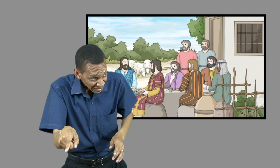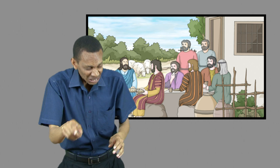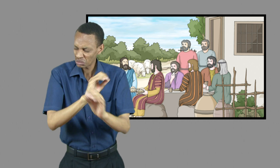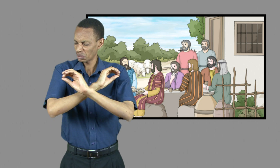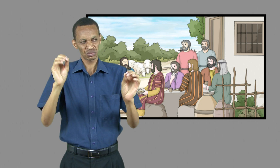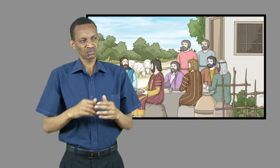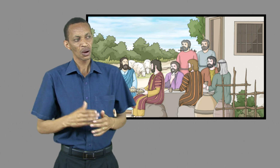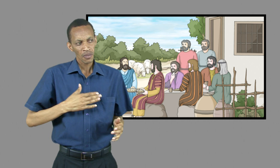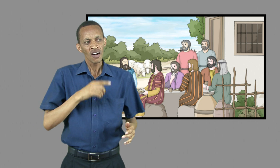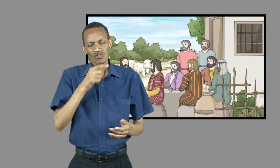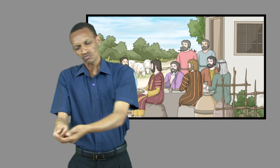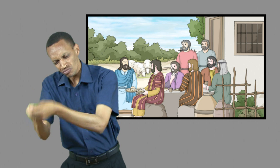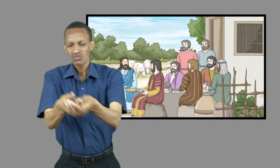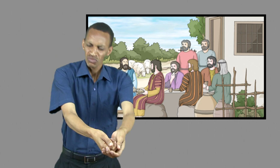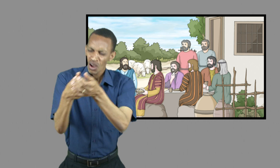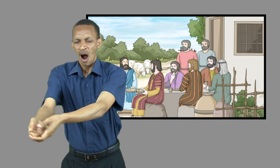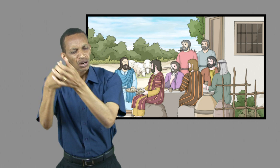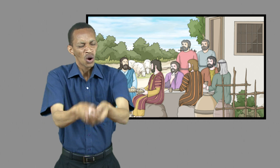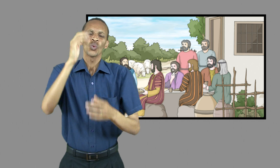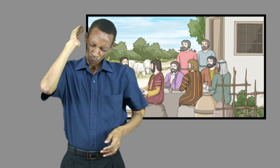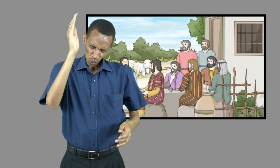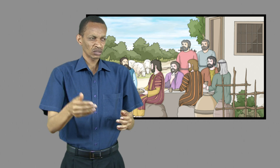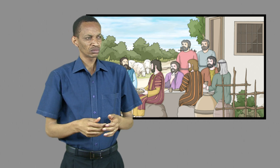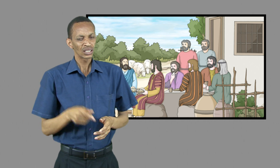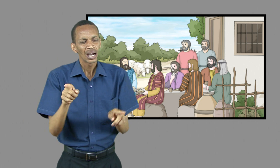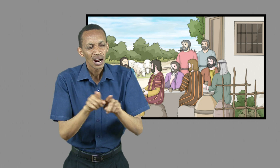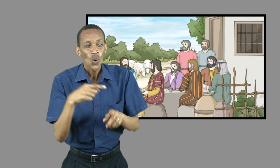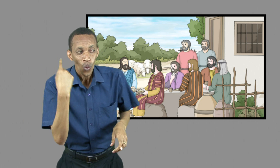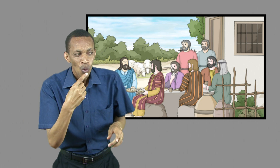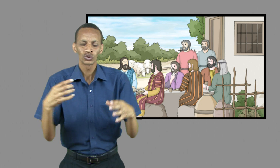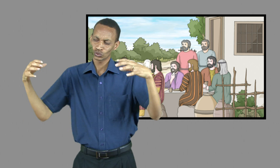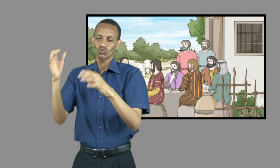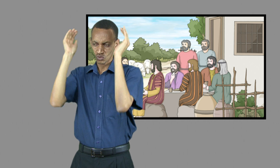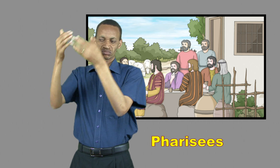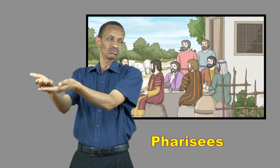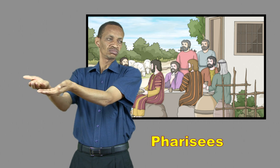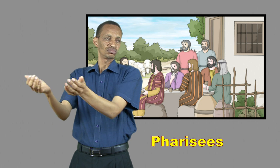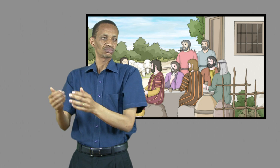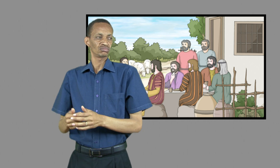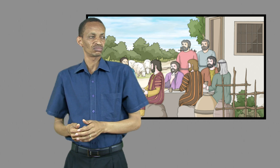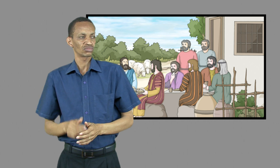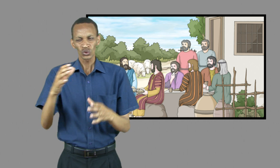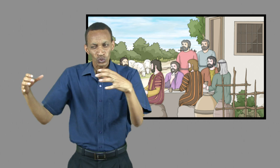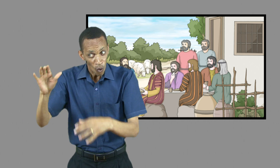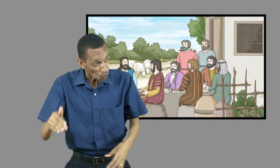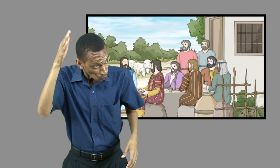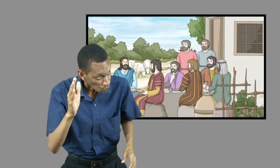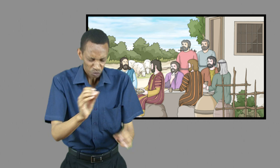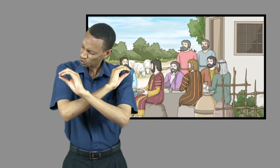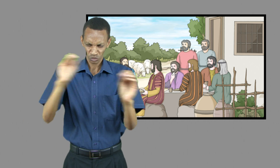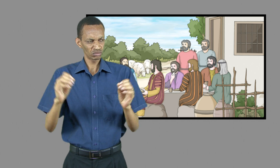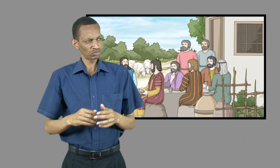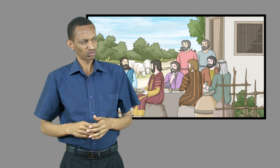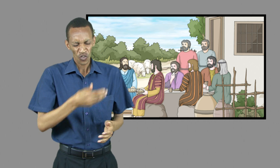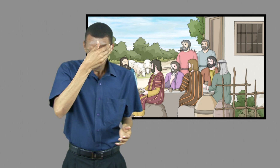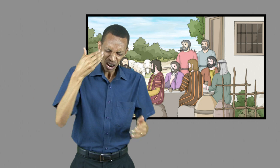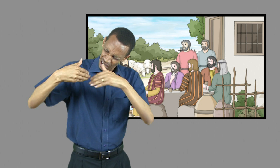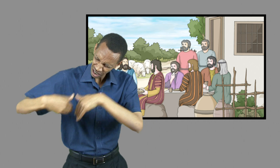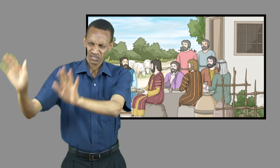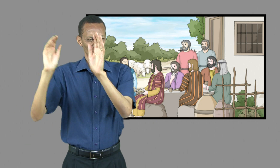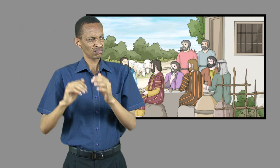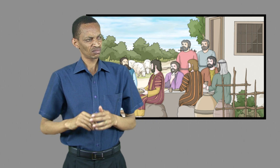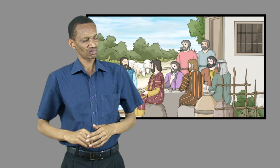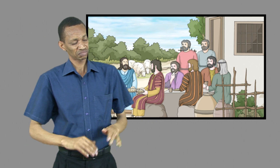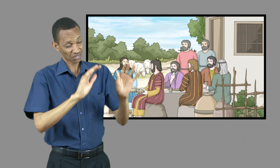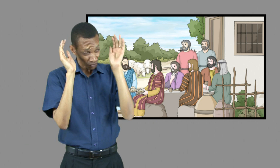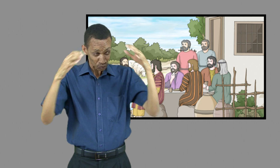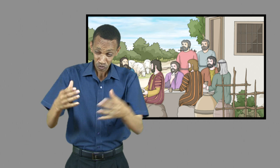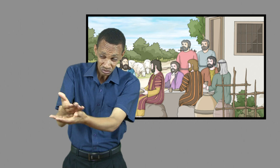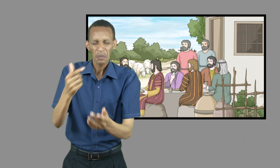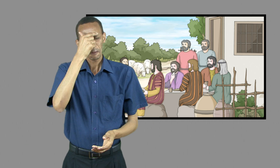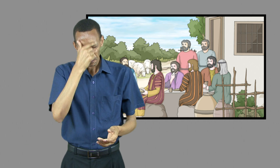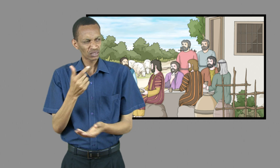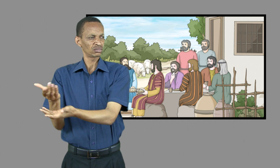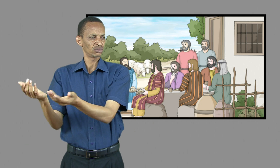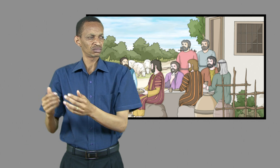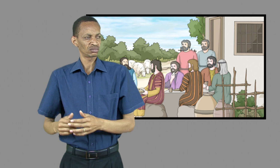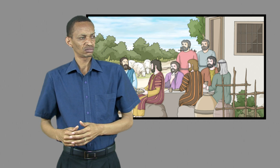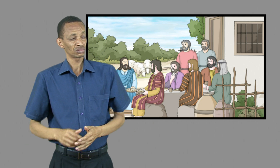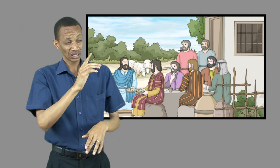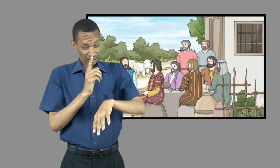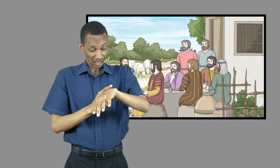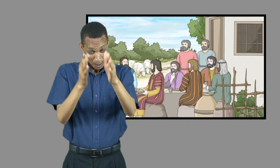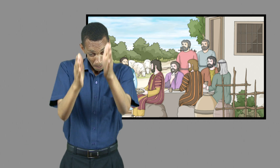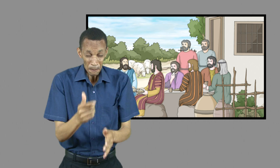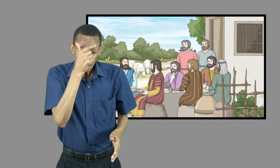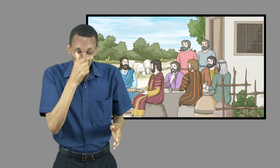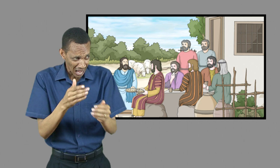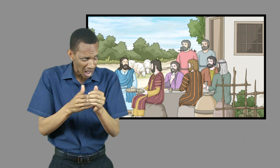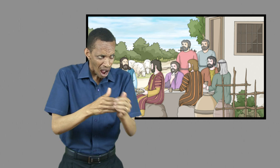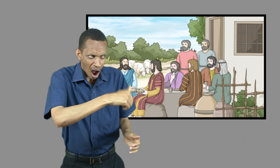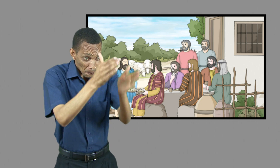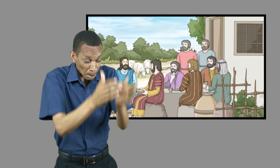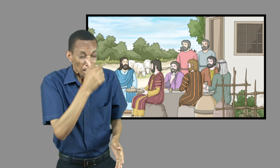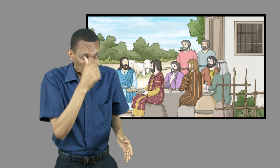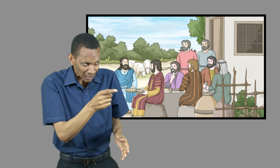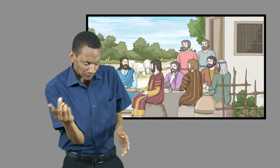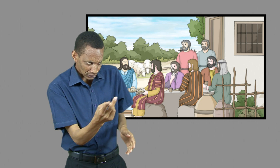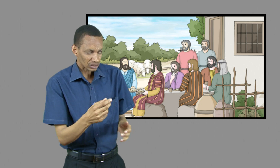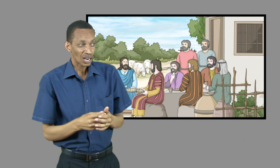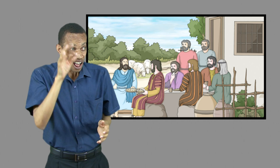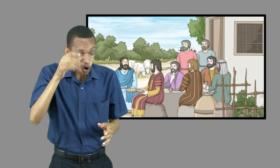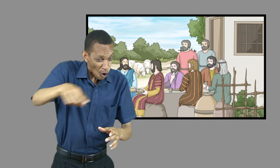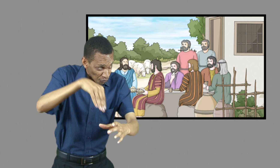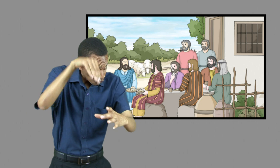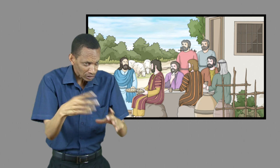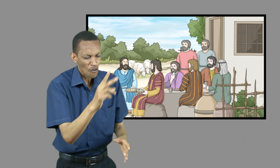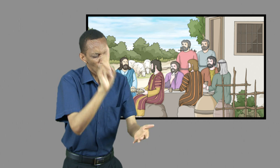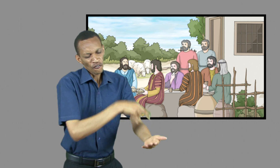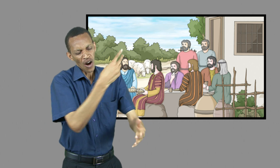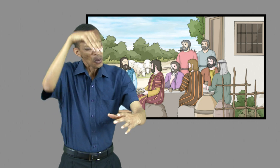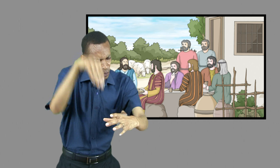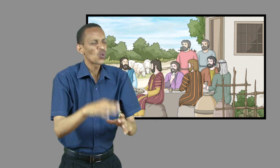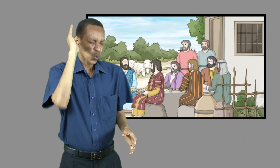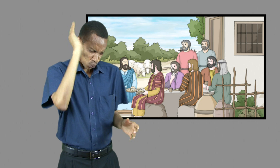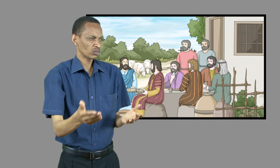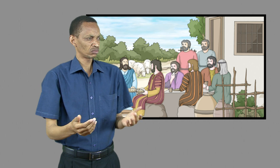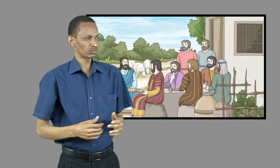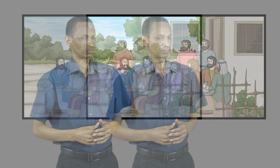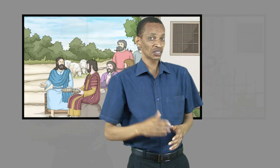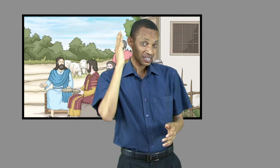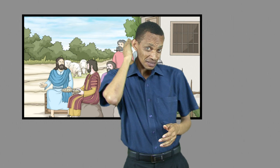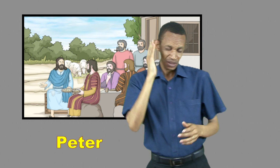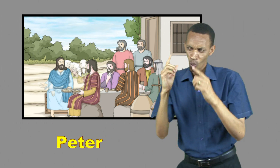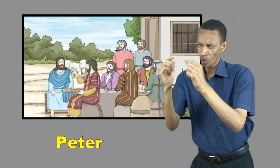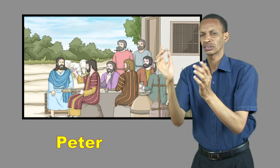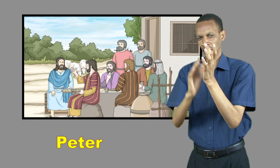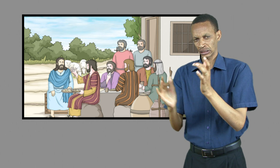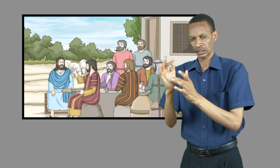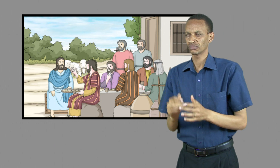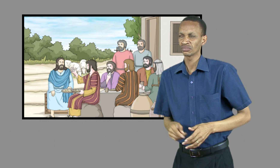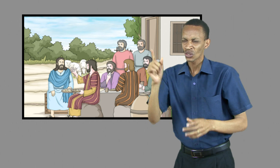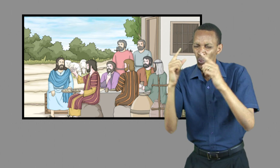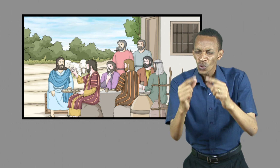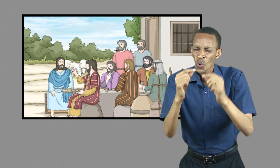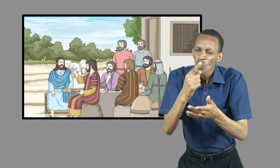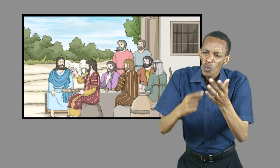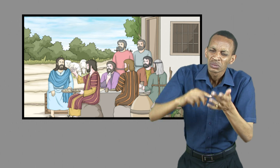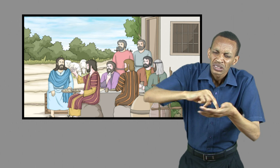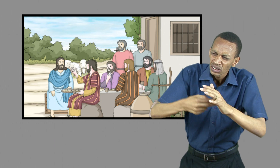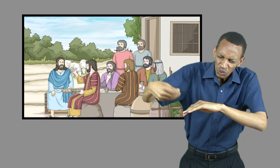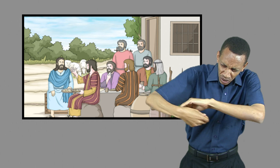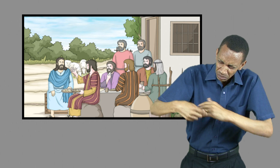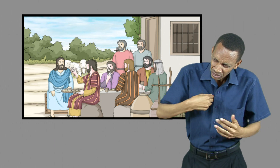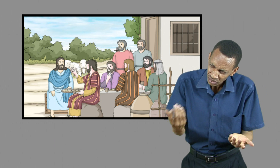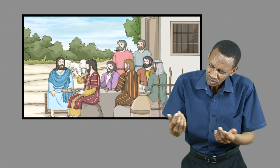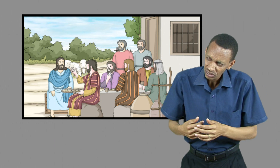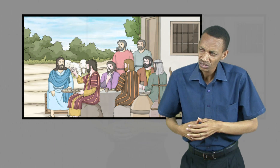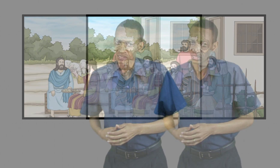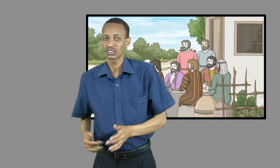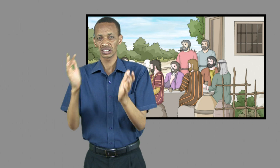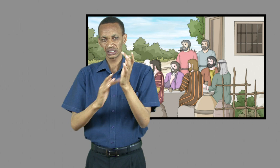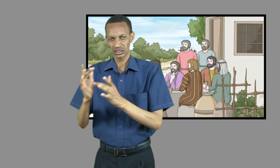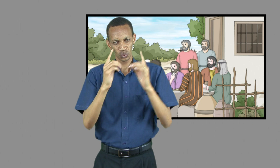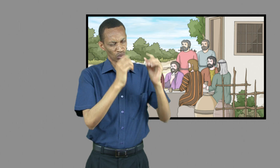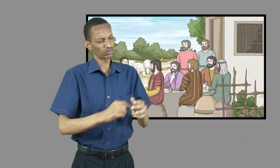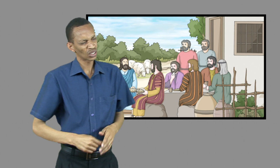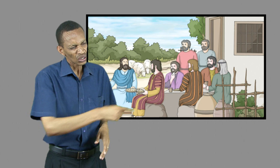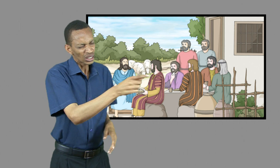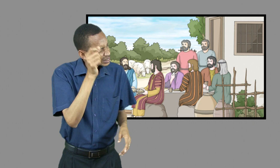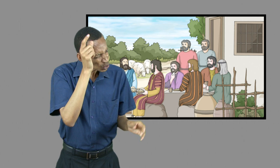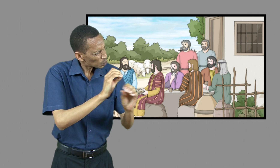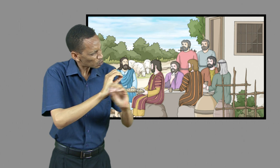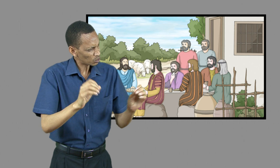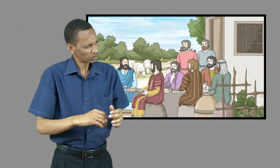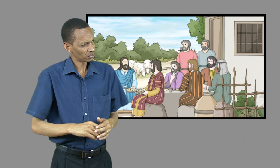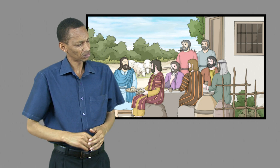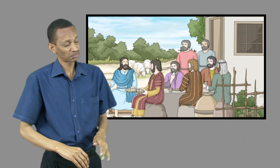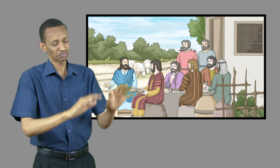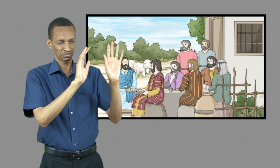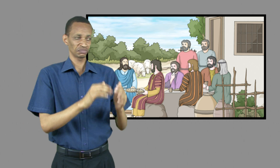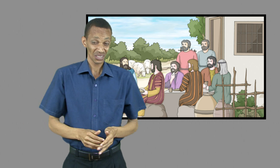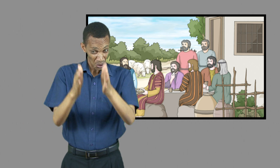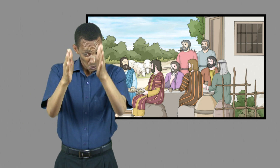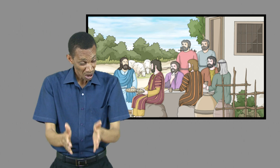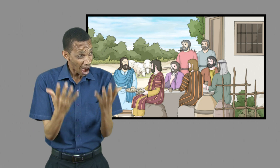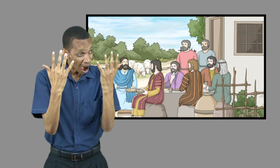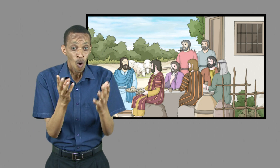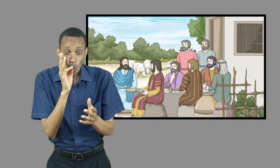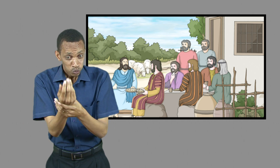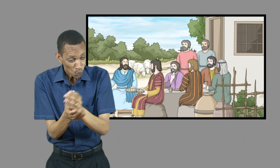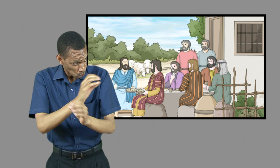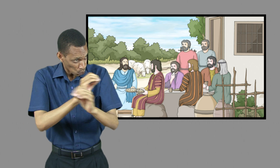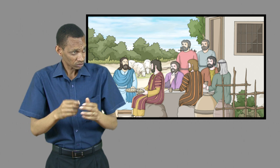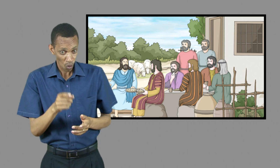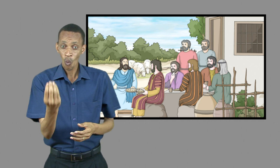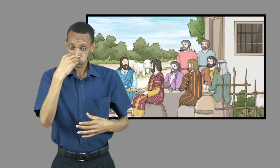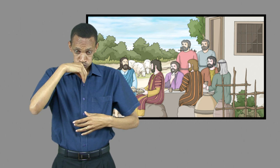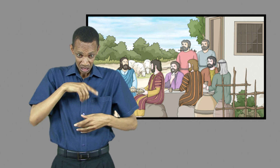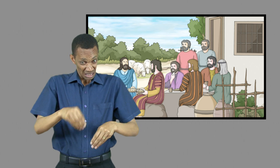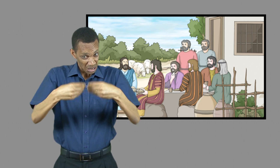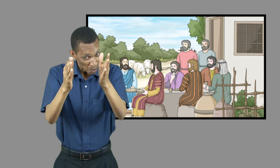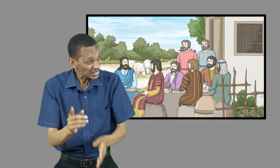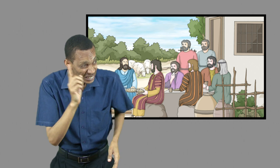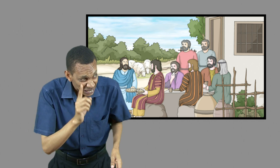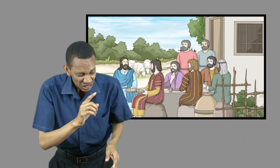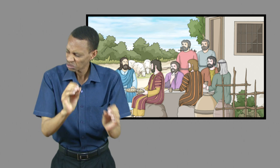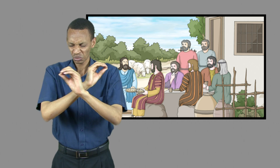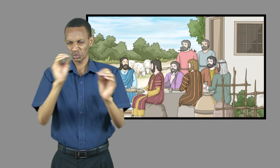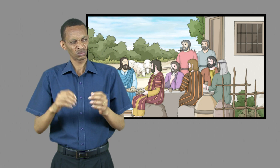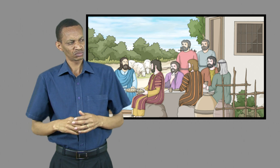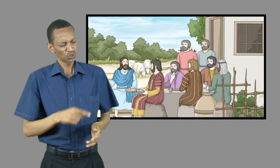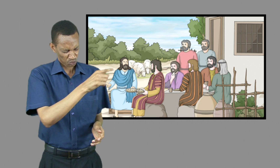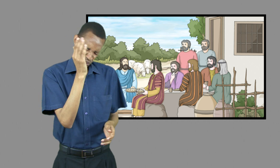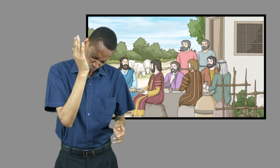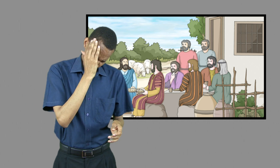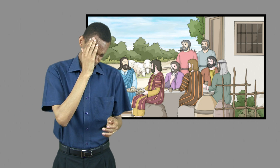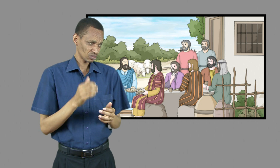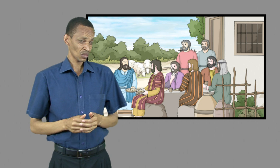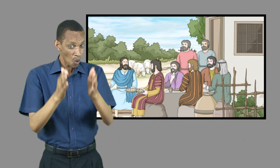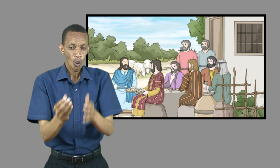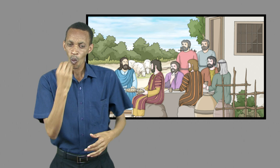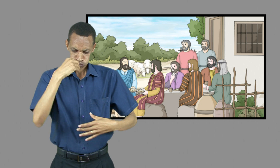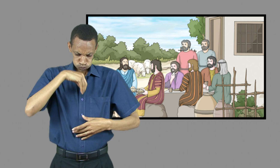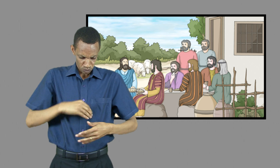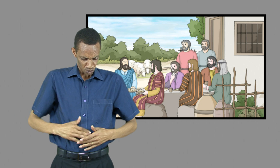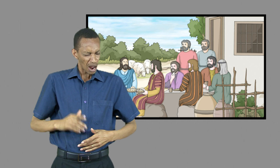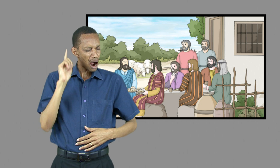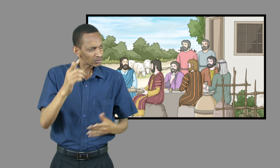Disregard them! They are blind guides. If a blind man leads a blind man, both will fall into a pit.” Peter said to Him, “Explain this parable to us.” “Do you still not understand?” Jesus asked. “Do you not yet realize that whatever enters the mouth goes into the stomach and then is eliminated?